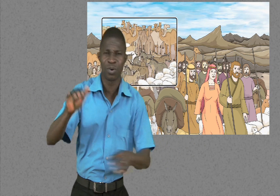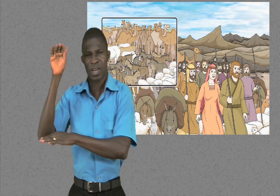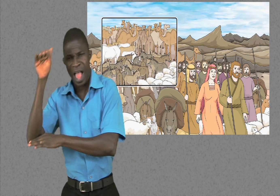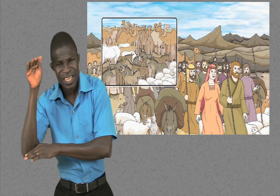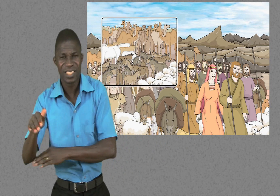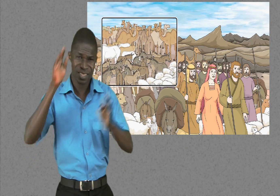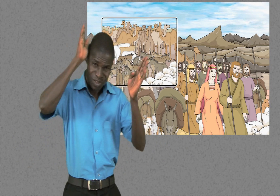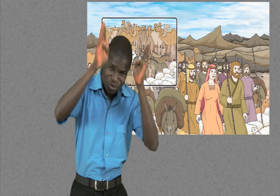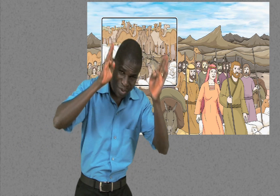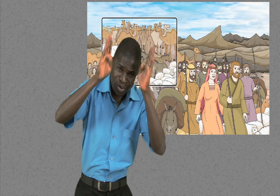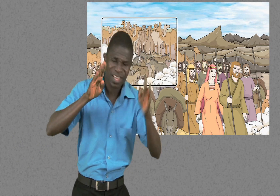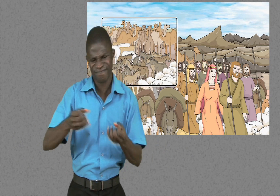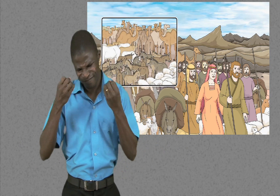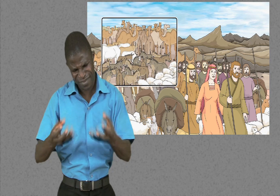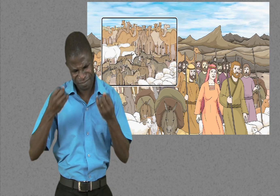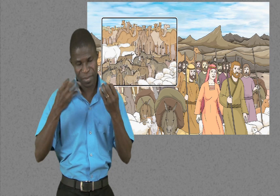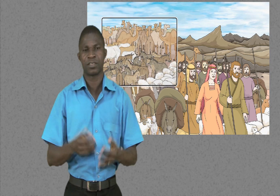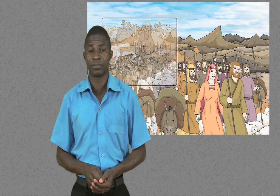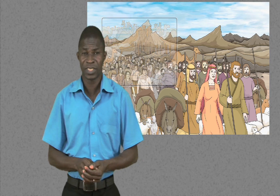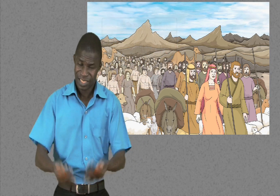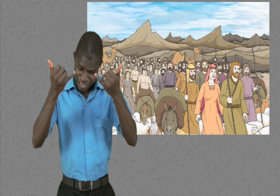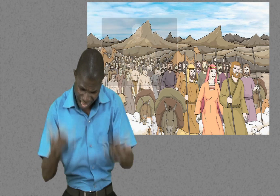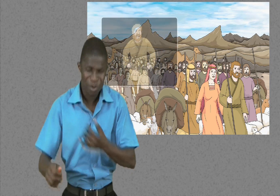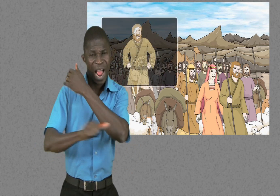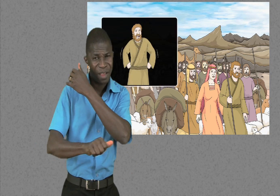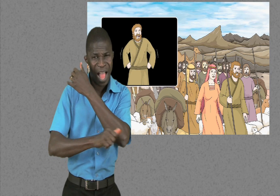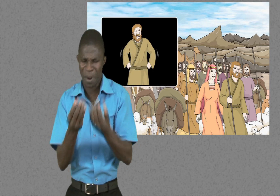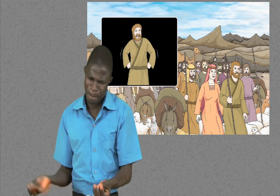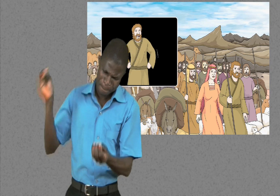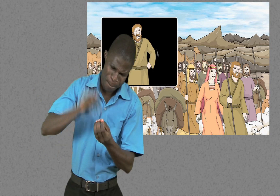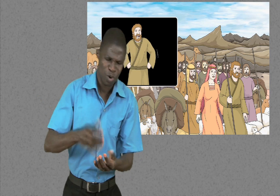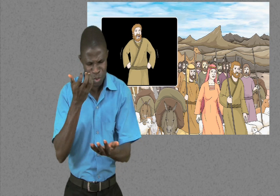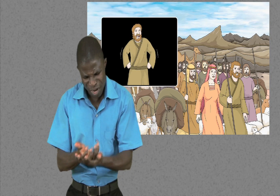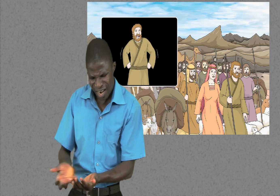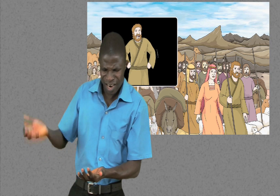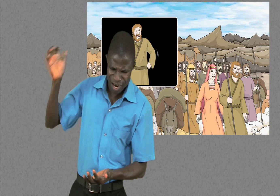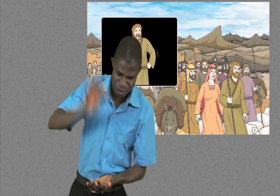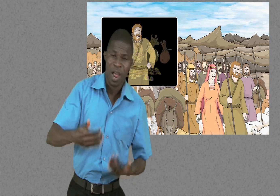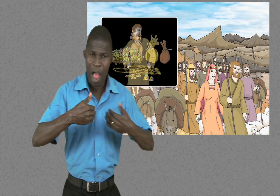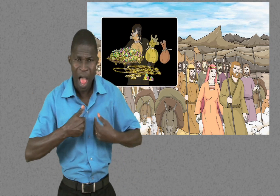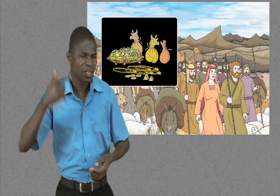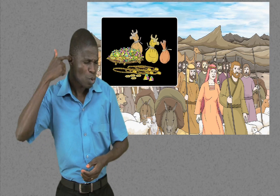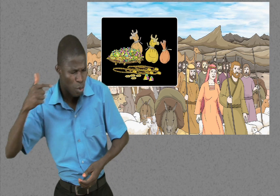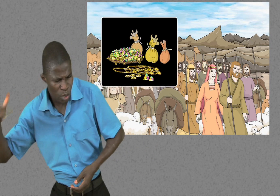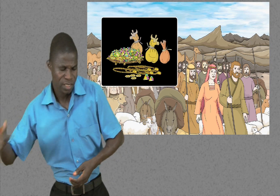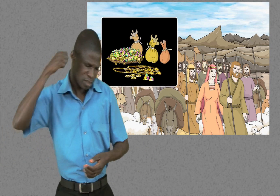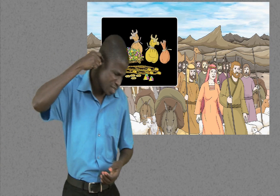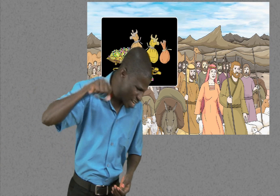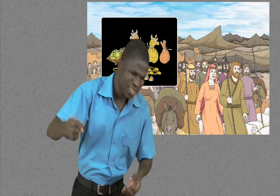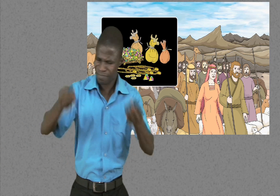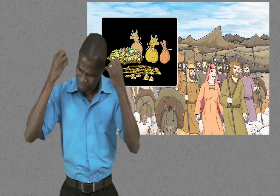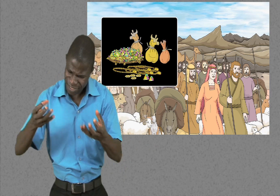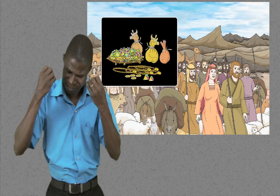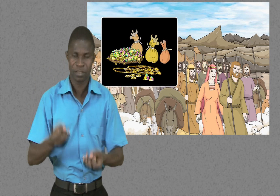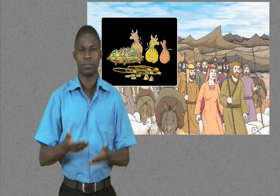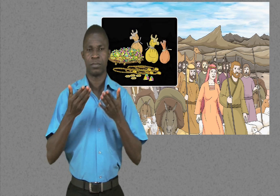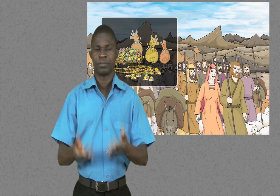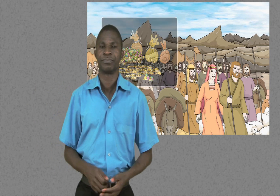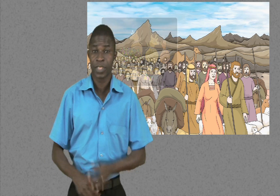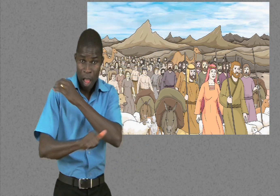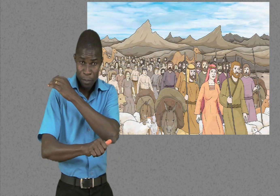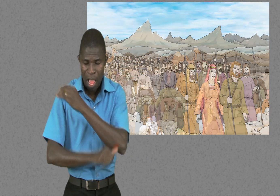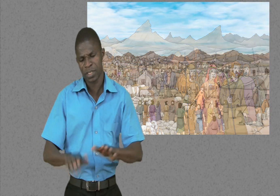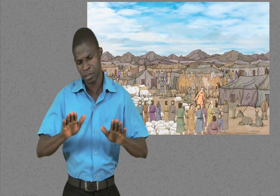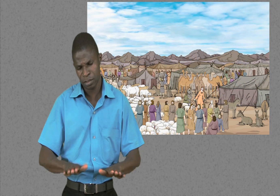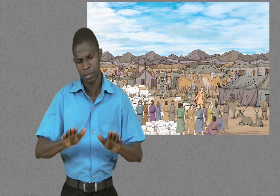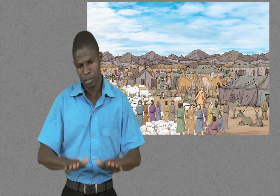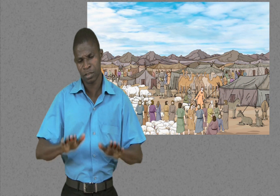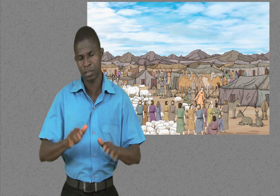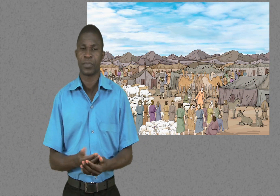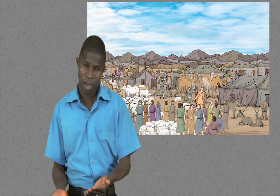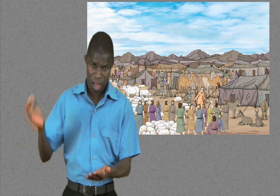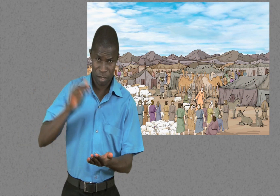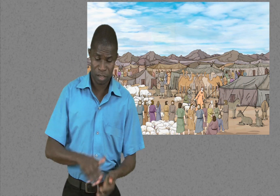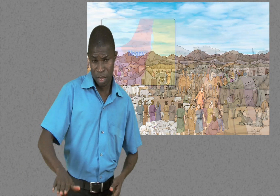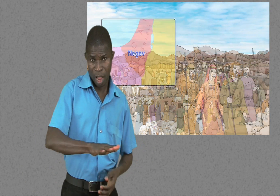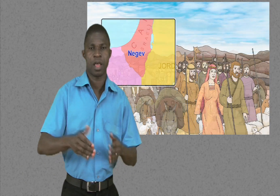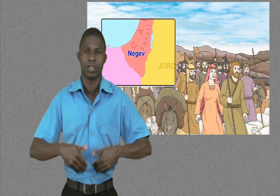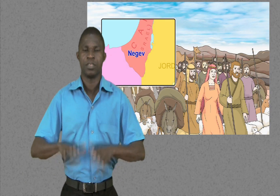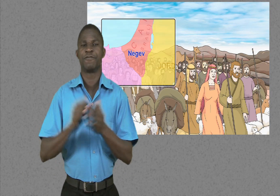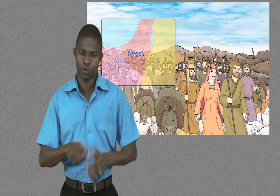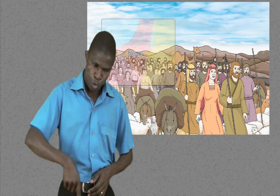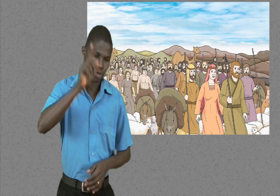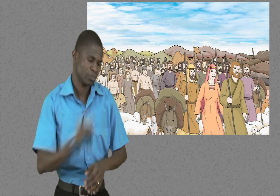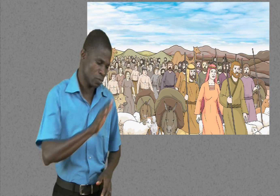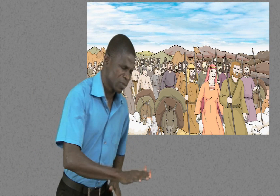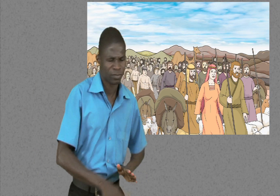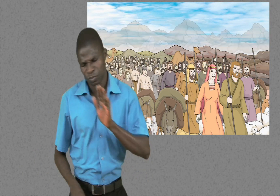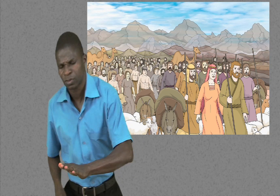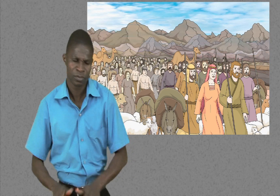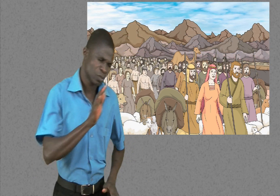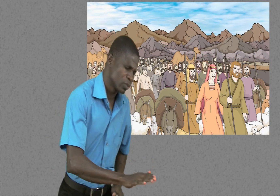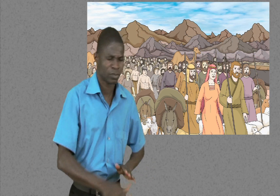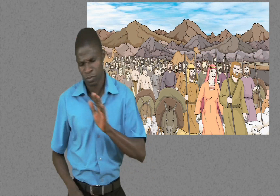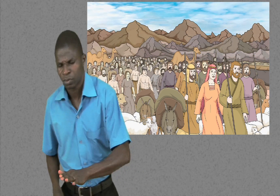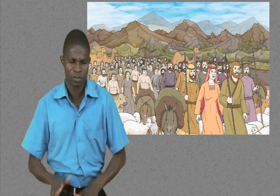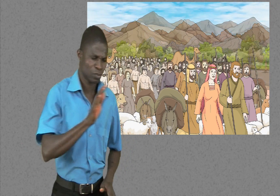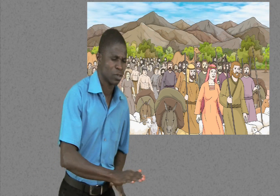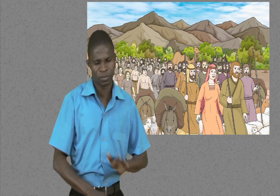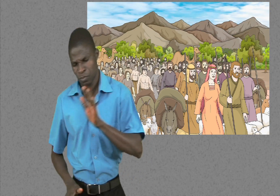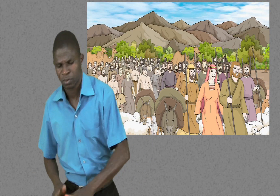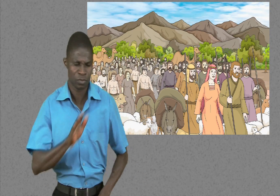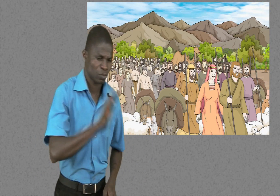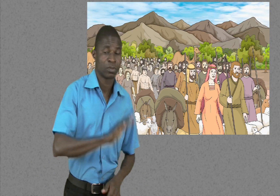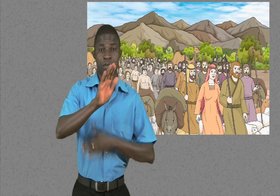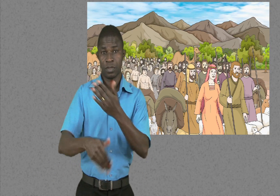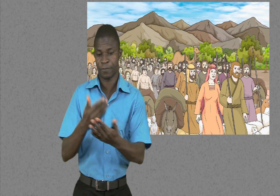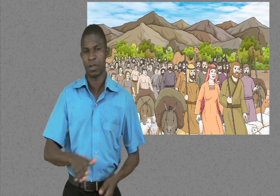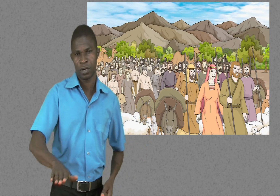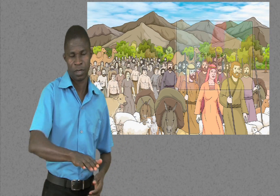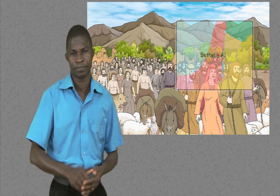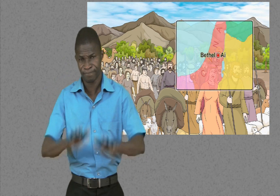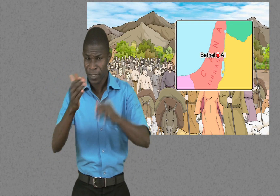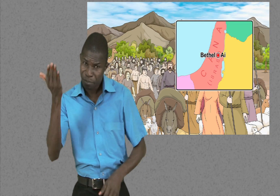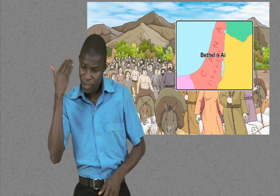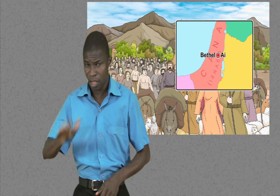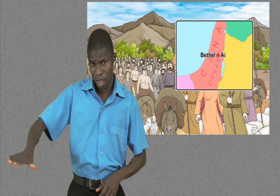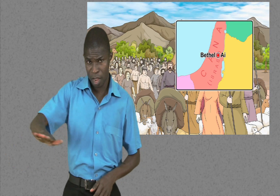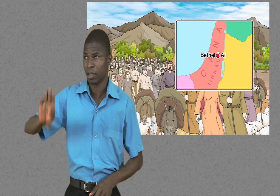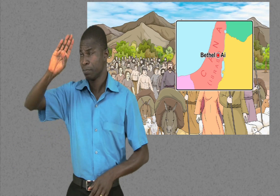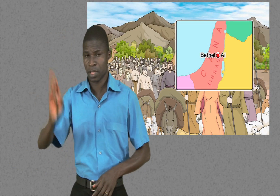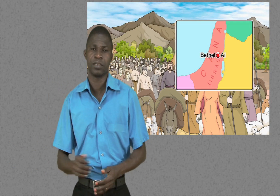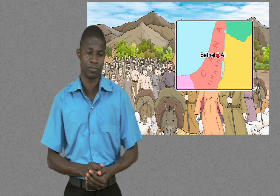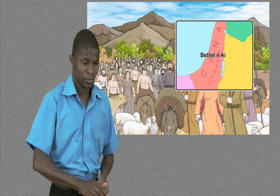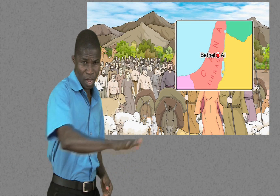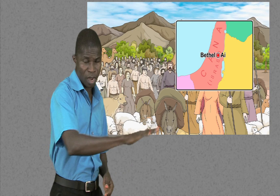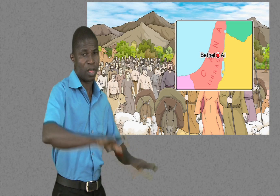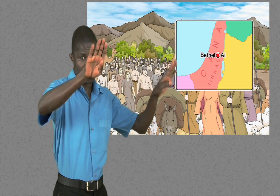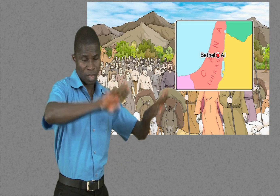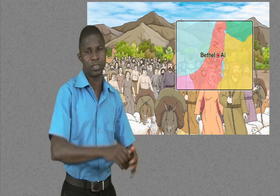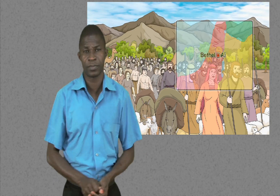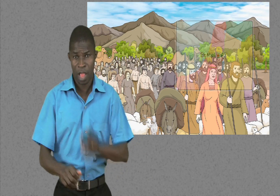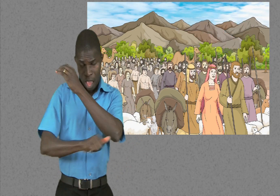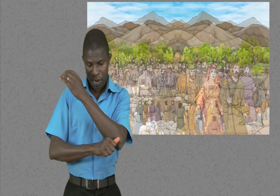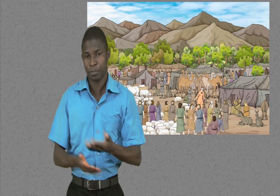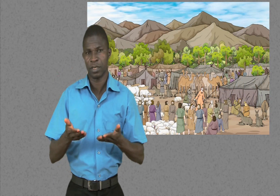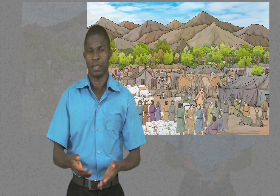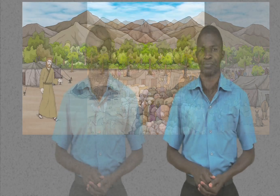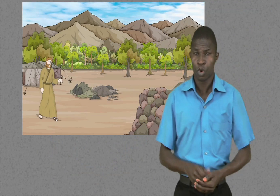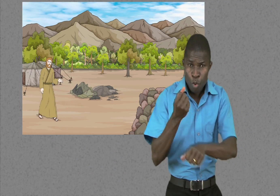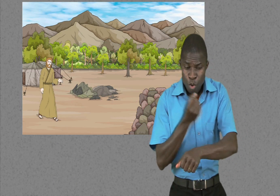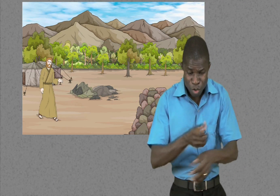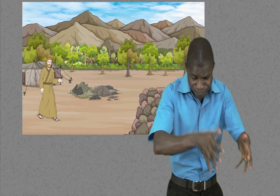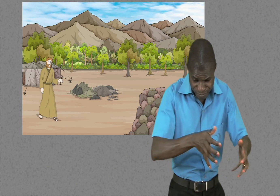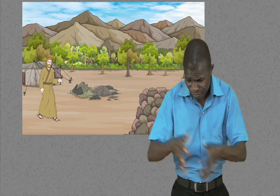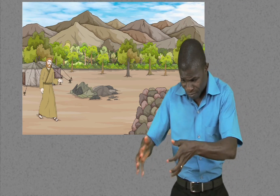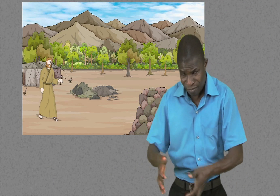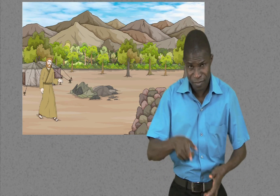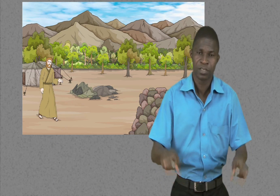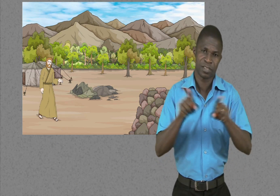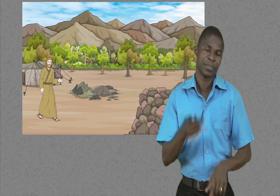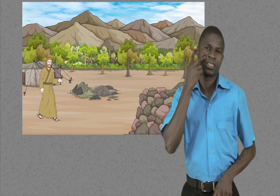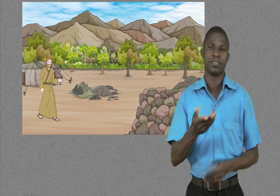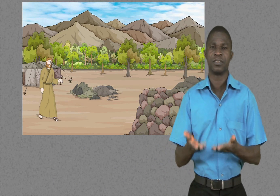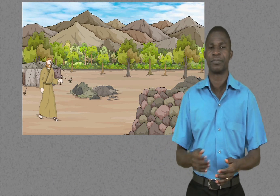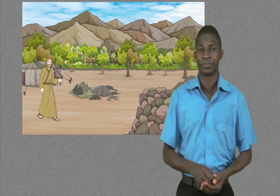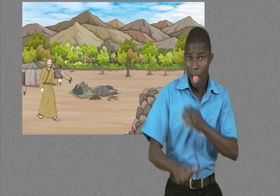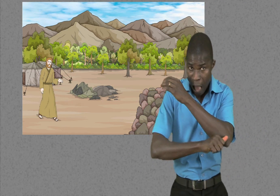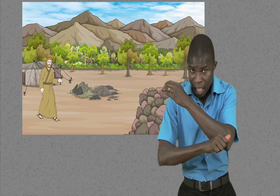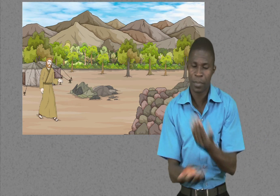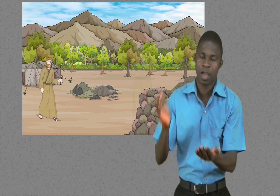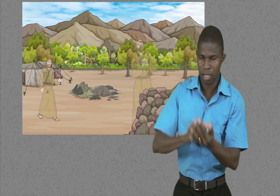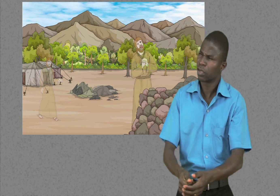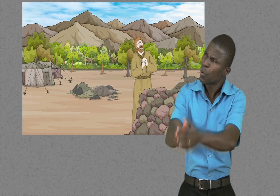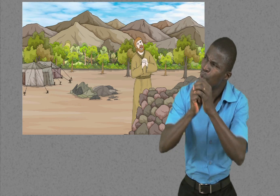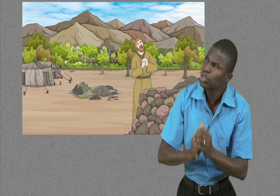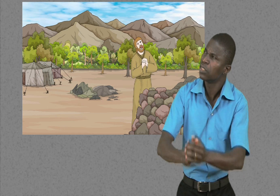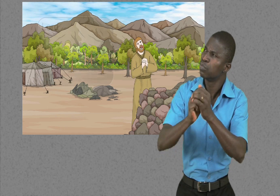From the Negev he journeyed from place to place toward Bethel, until he came to the place between Bethel and Ai where his tent had formerly been pitched, to the site where he had built the altar.